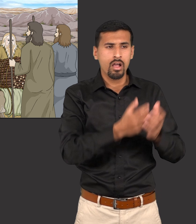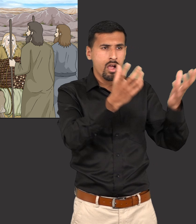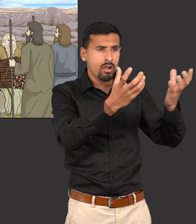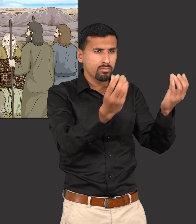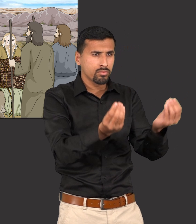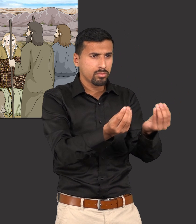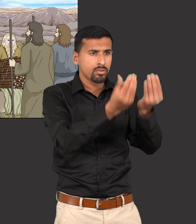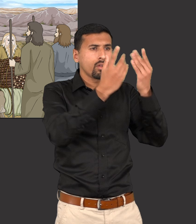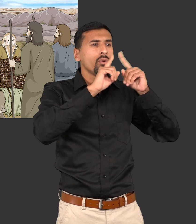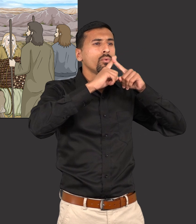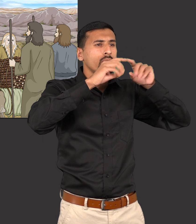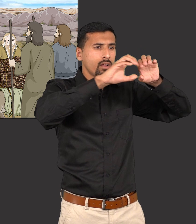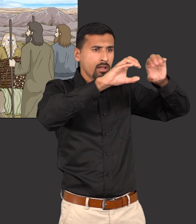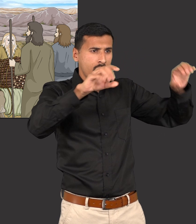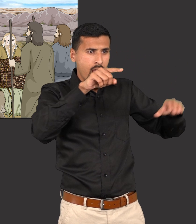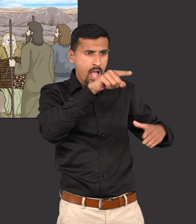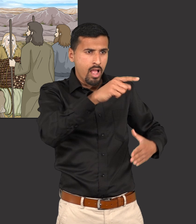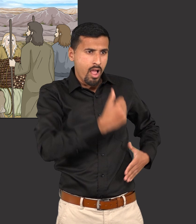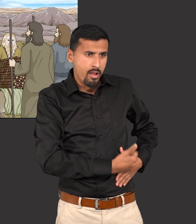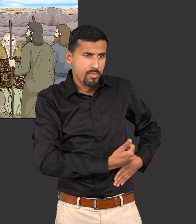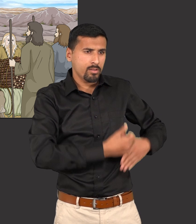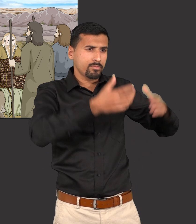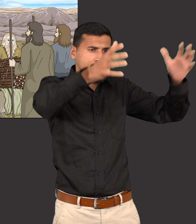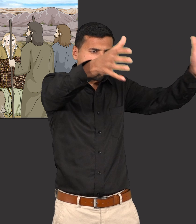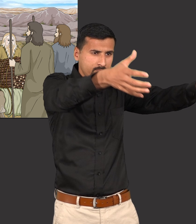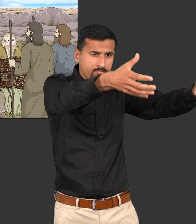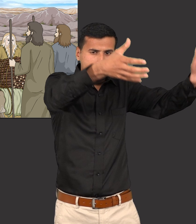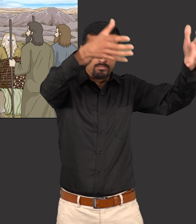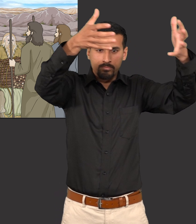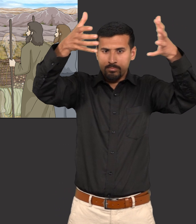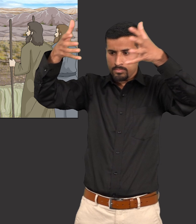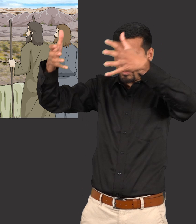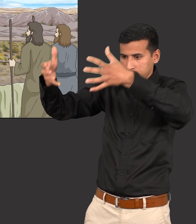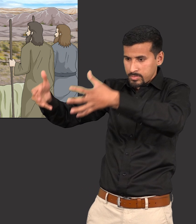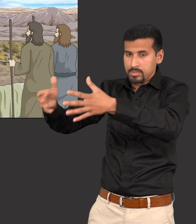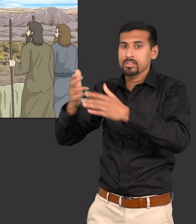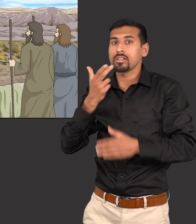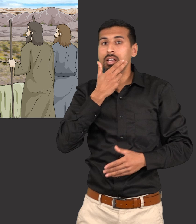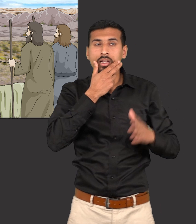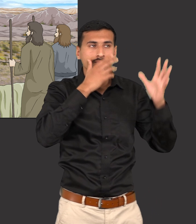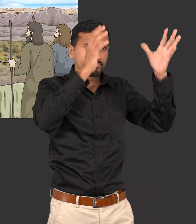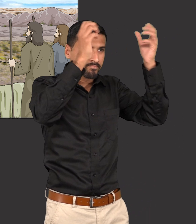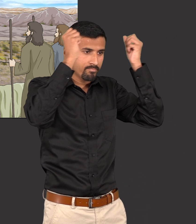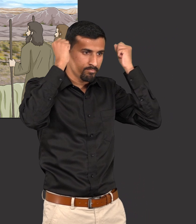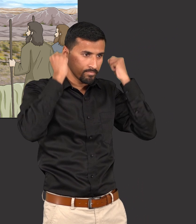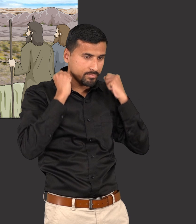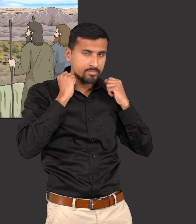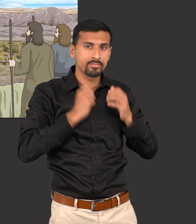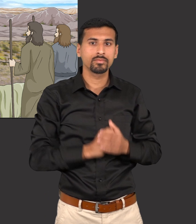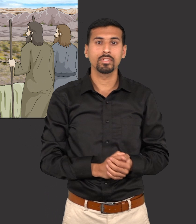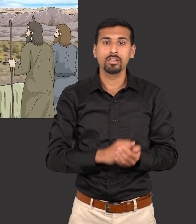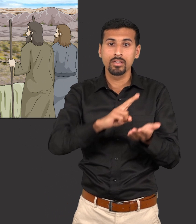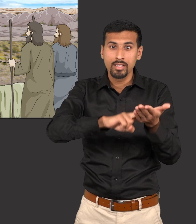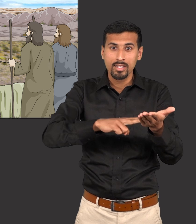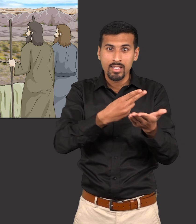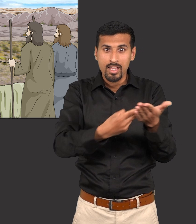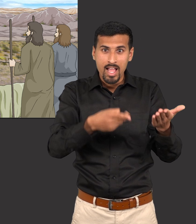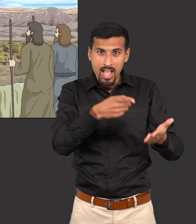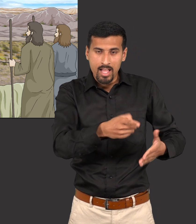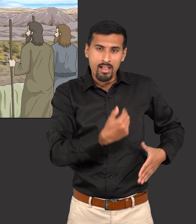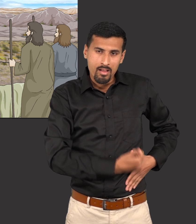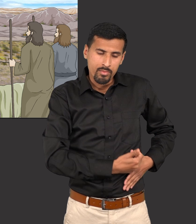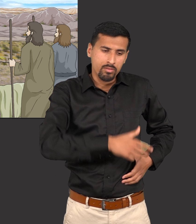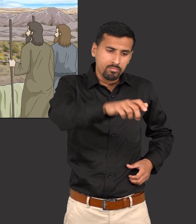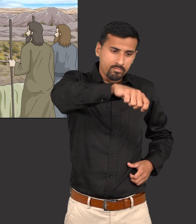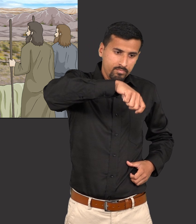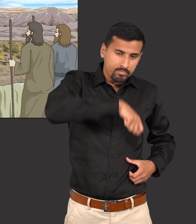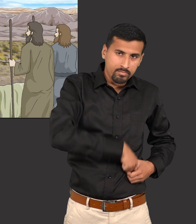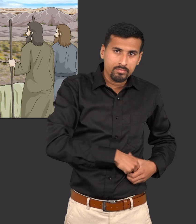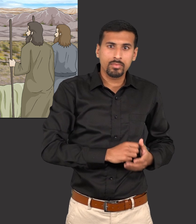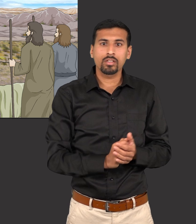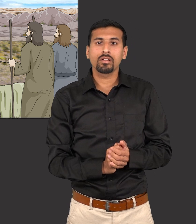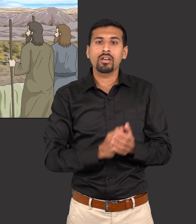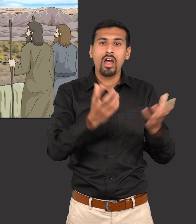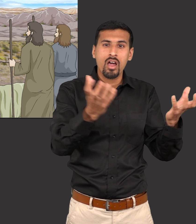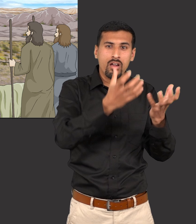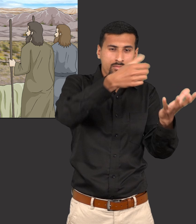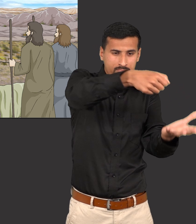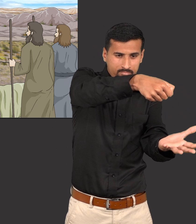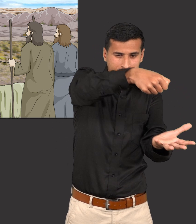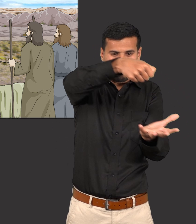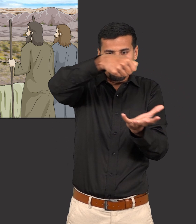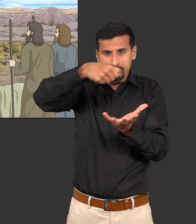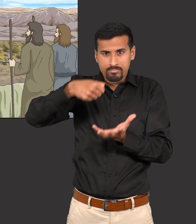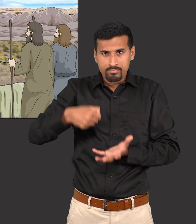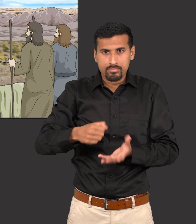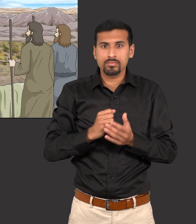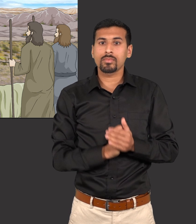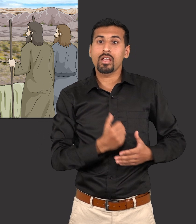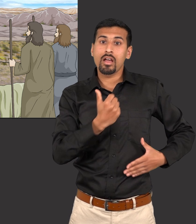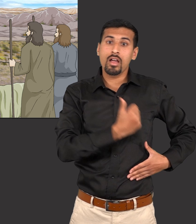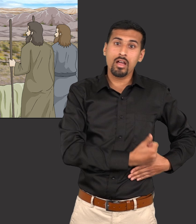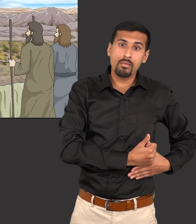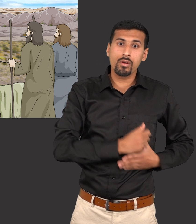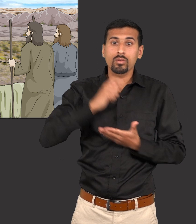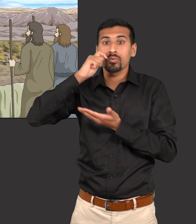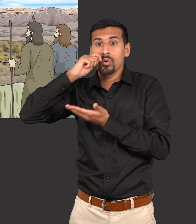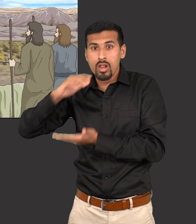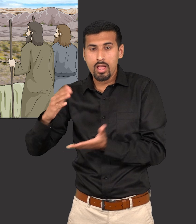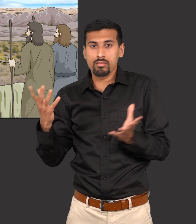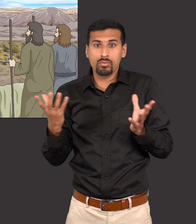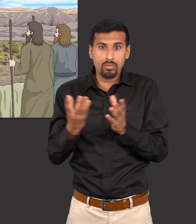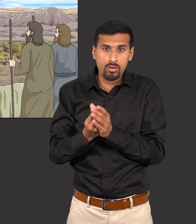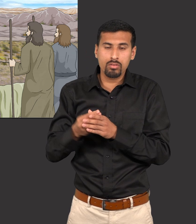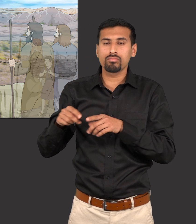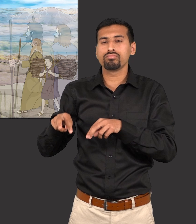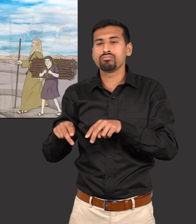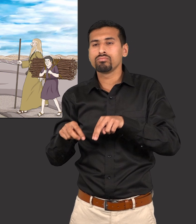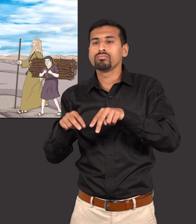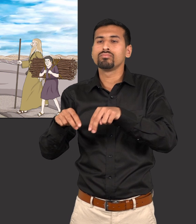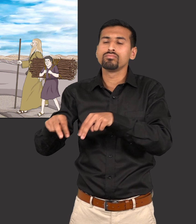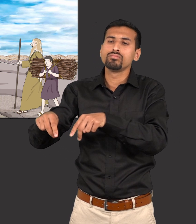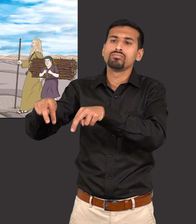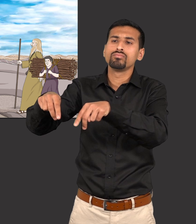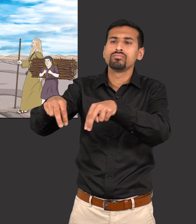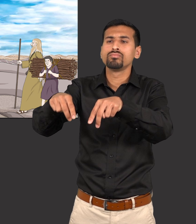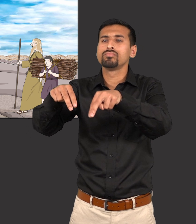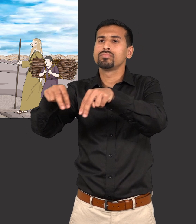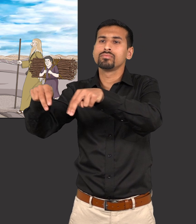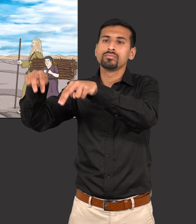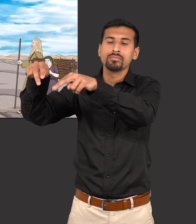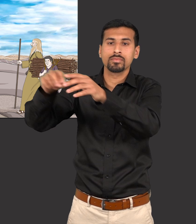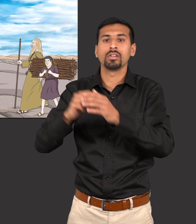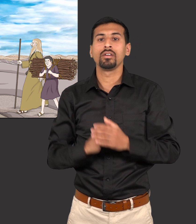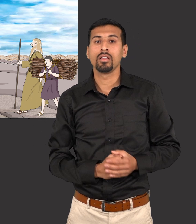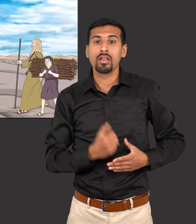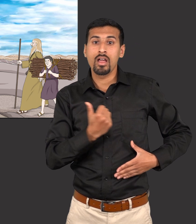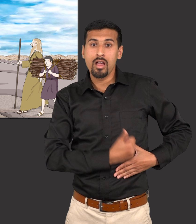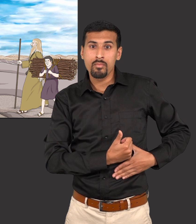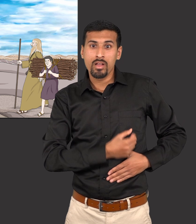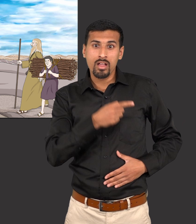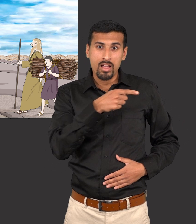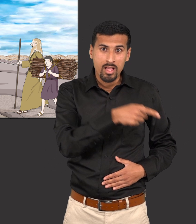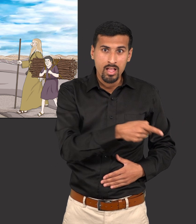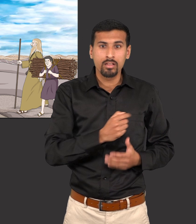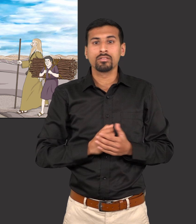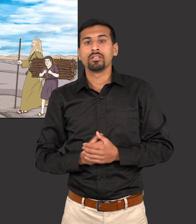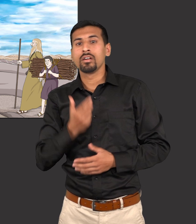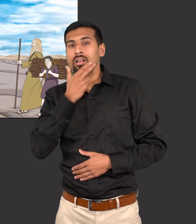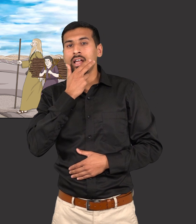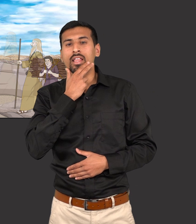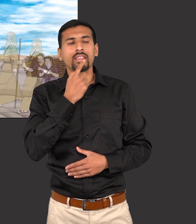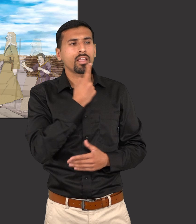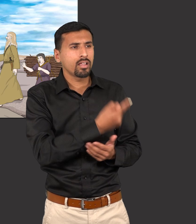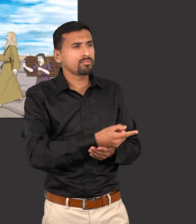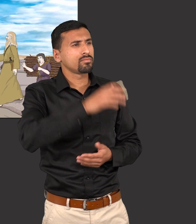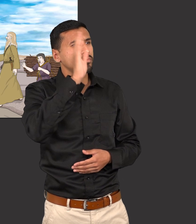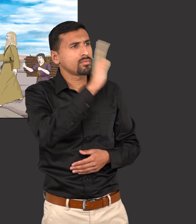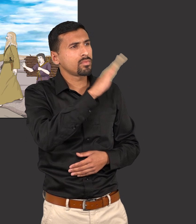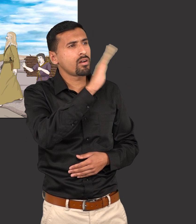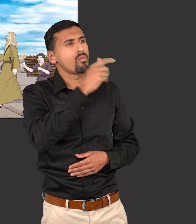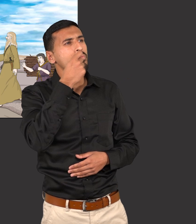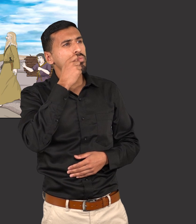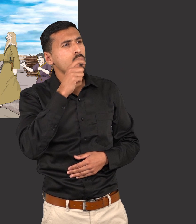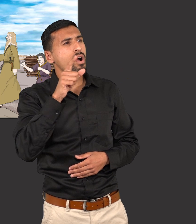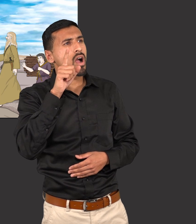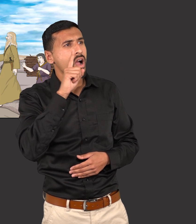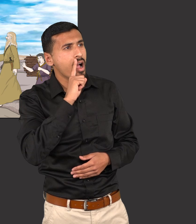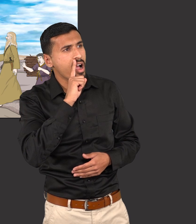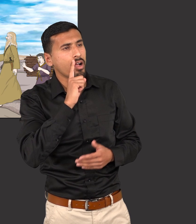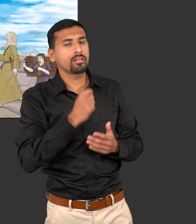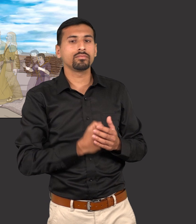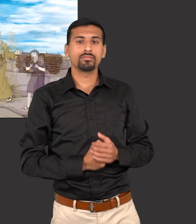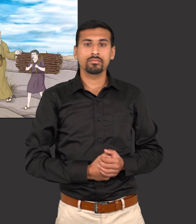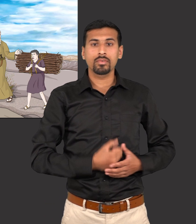Abraham took the wood for the burnt offering and placed it on his son Isaac. He himself carried the fire and the sacrificial knife, and the two of them walked on together.